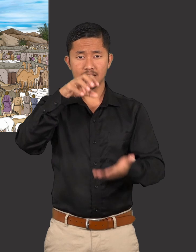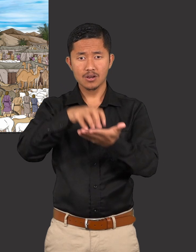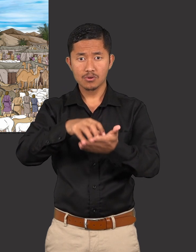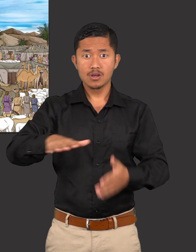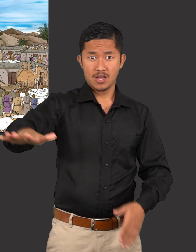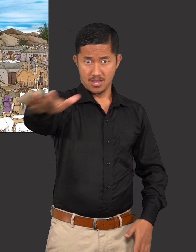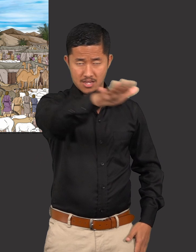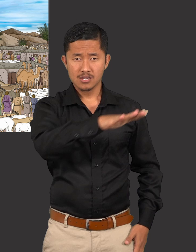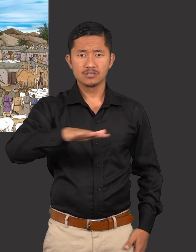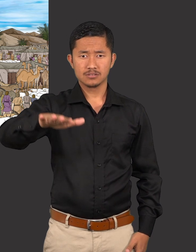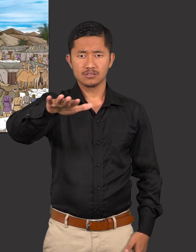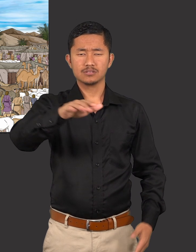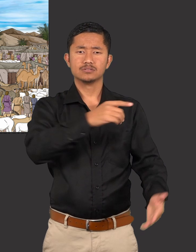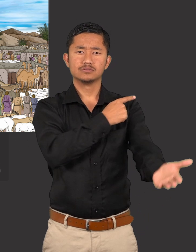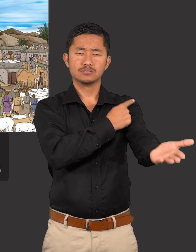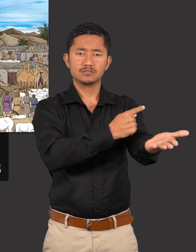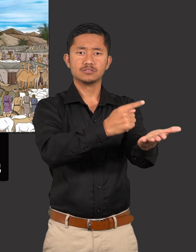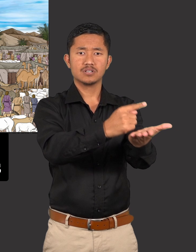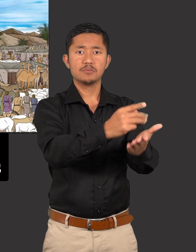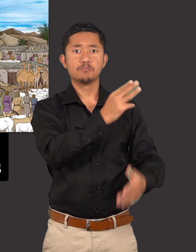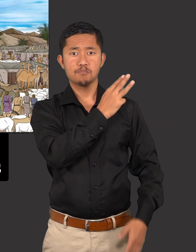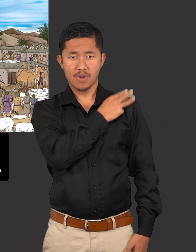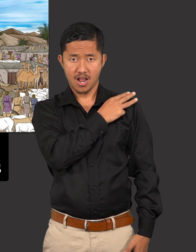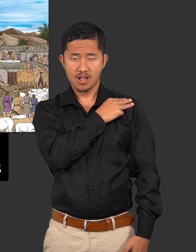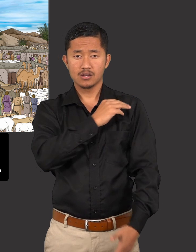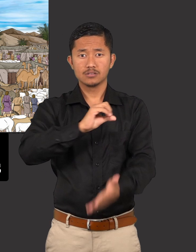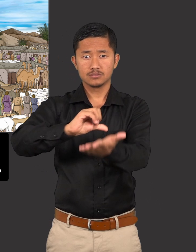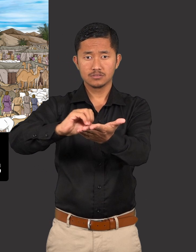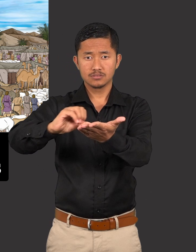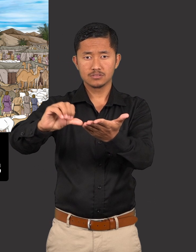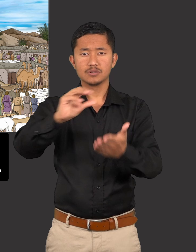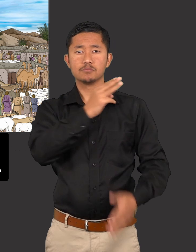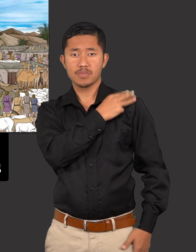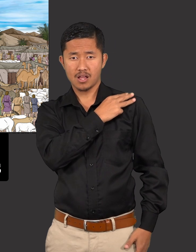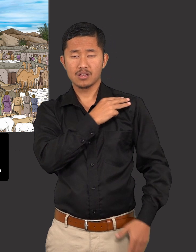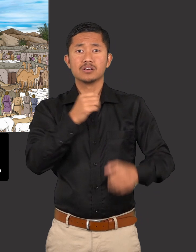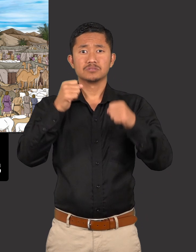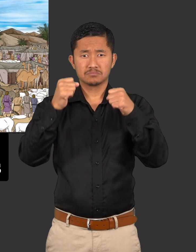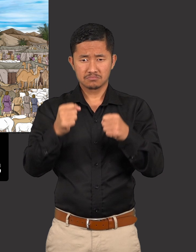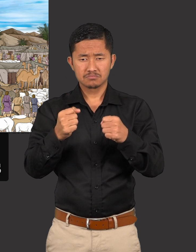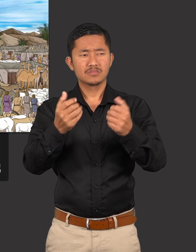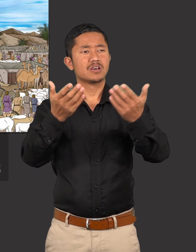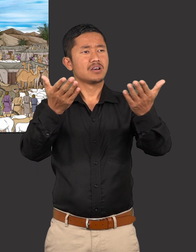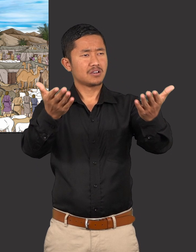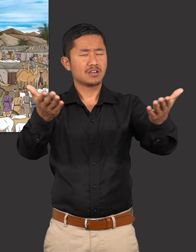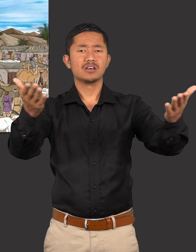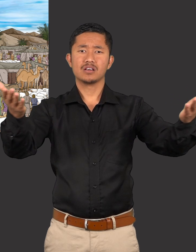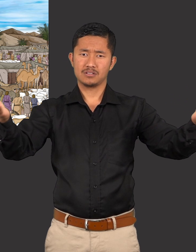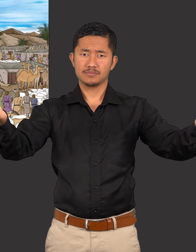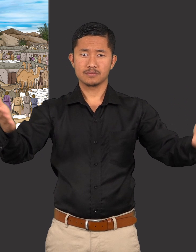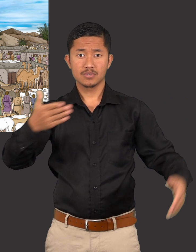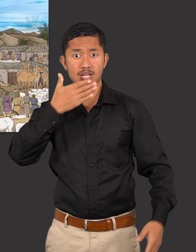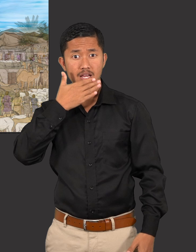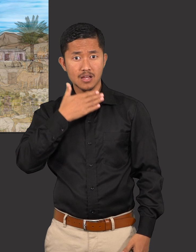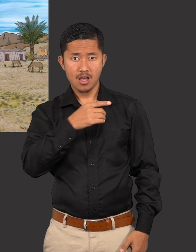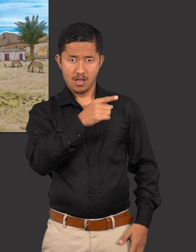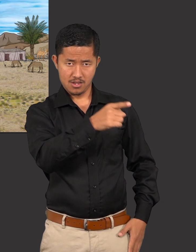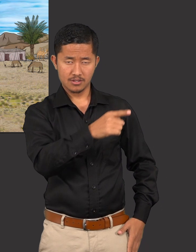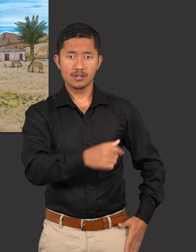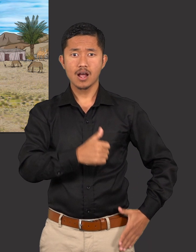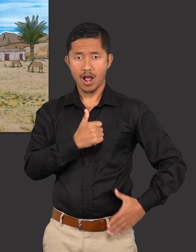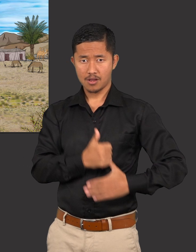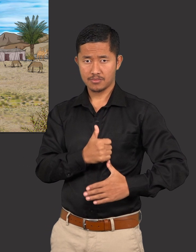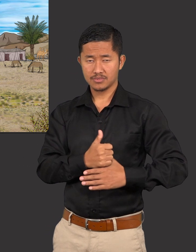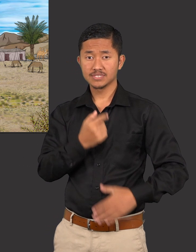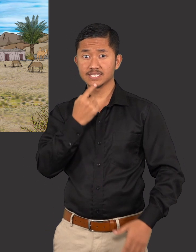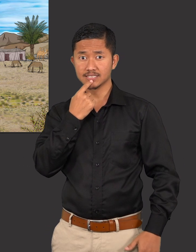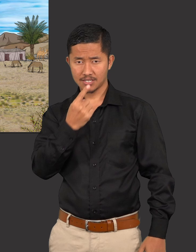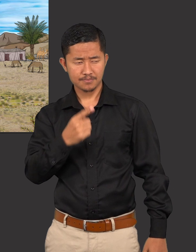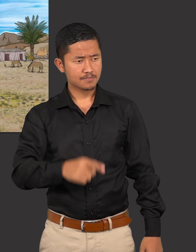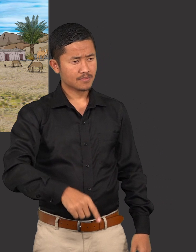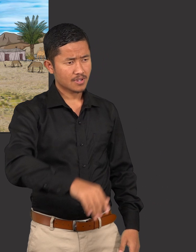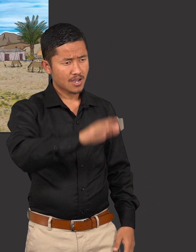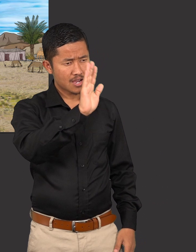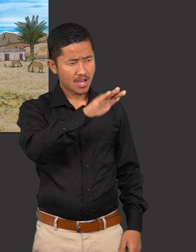At that time the Canaanites and the Perizzites were also living in the land.